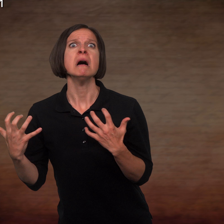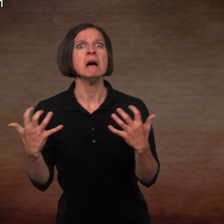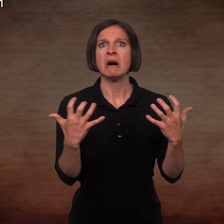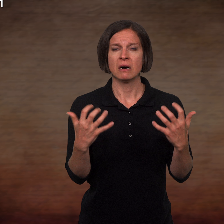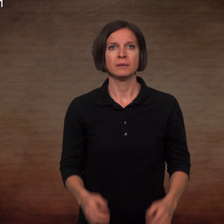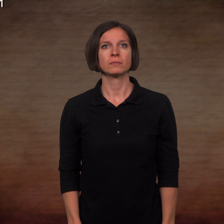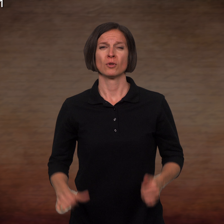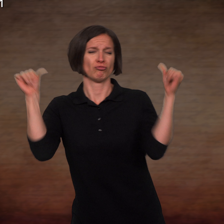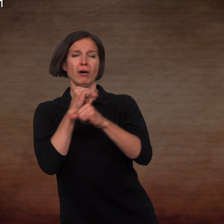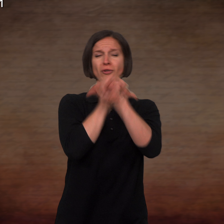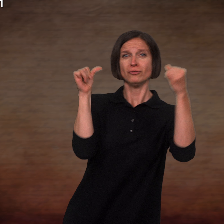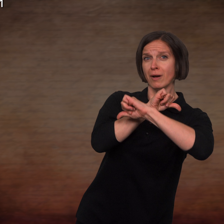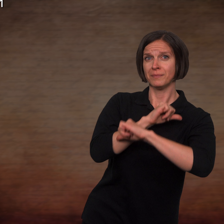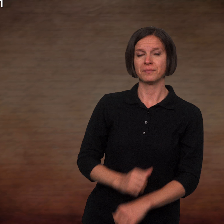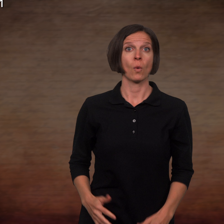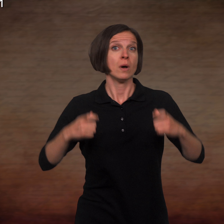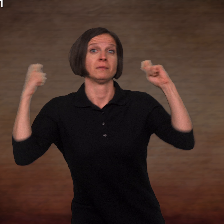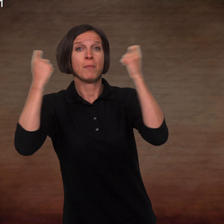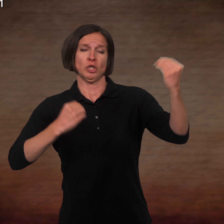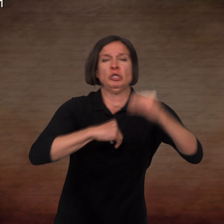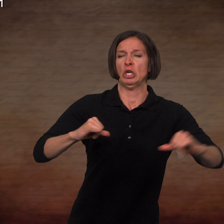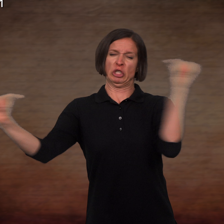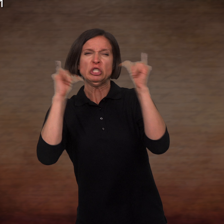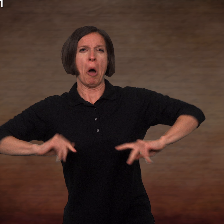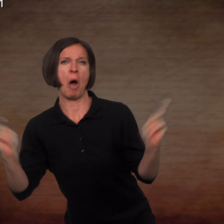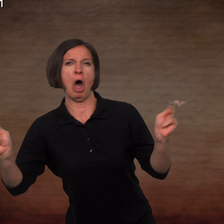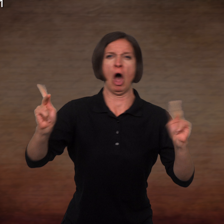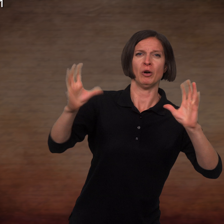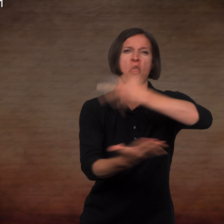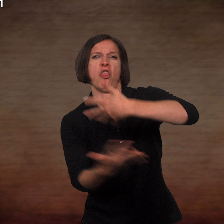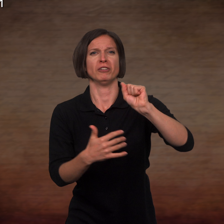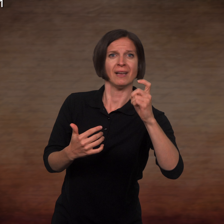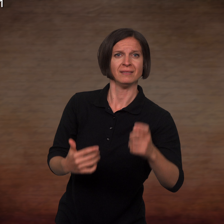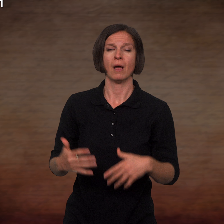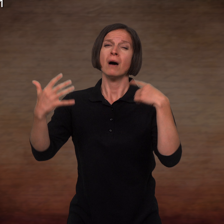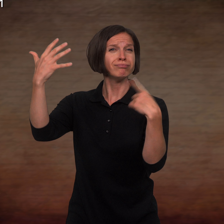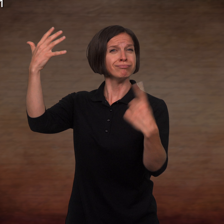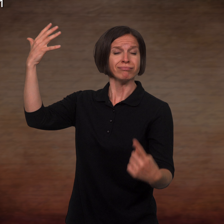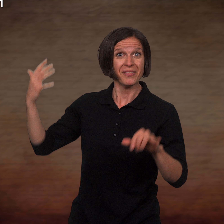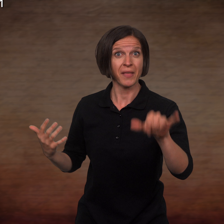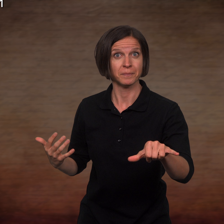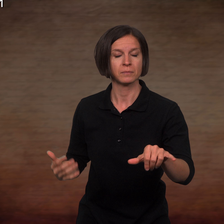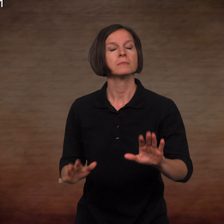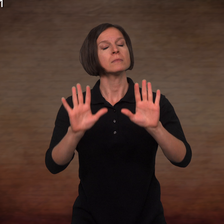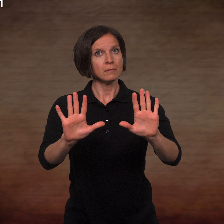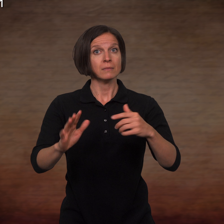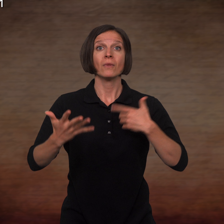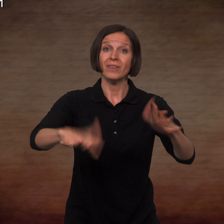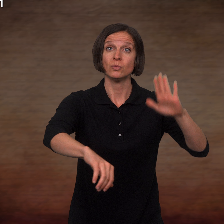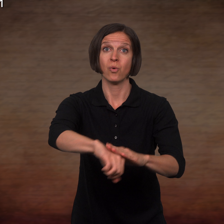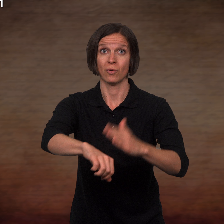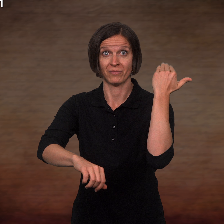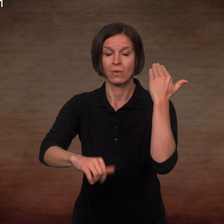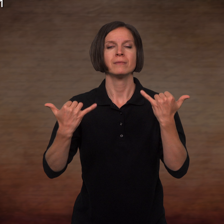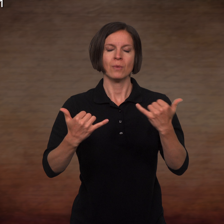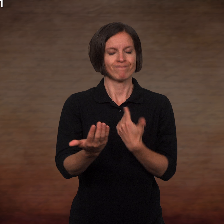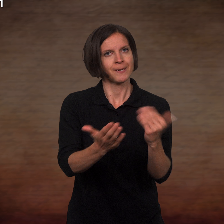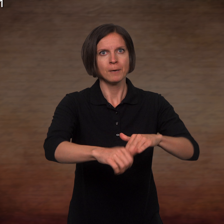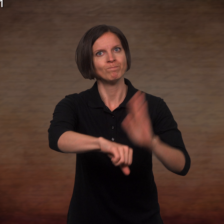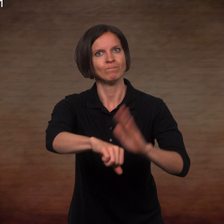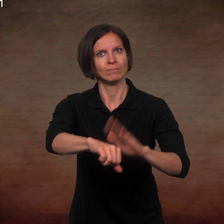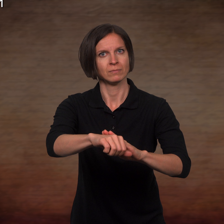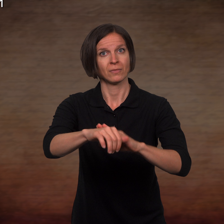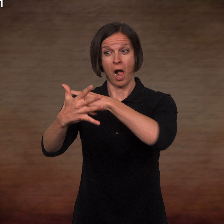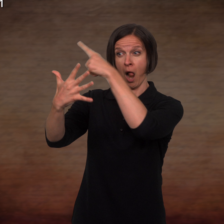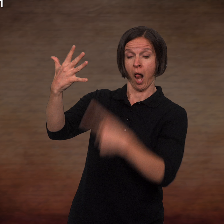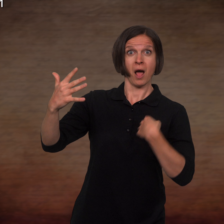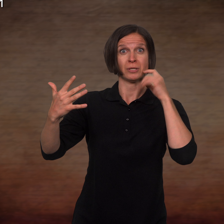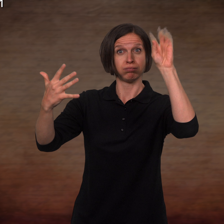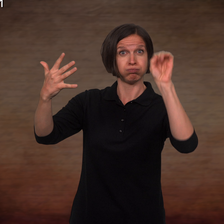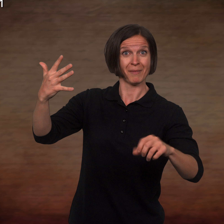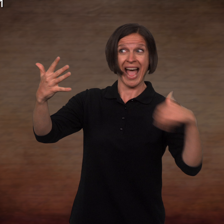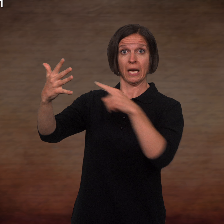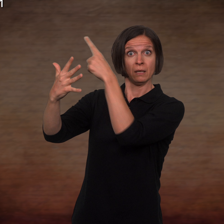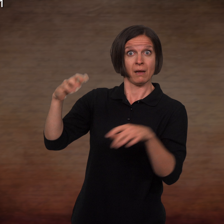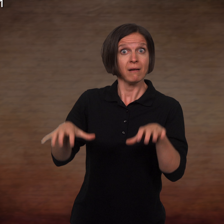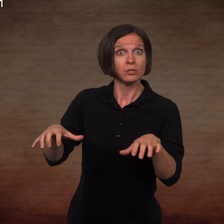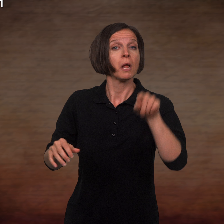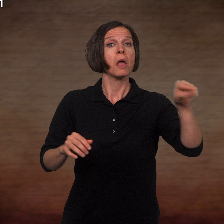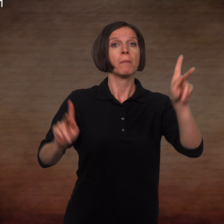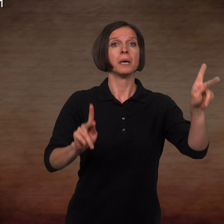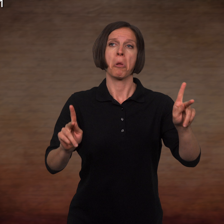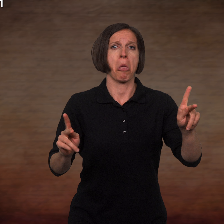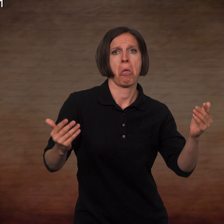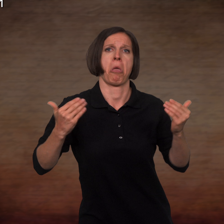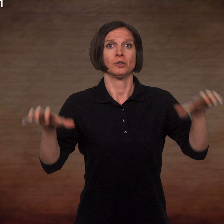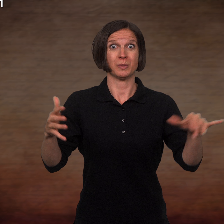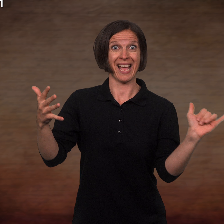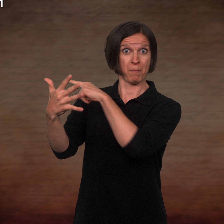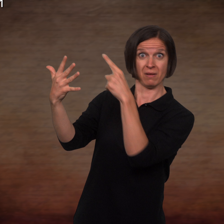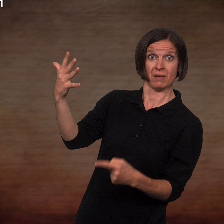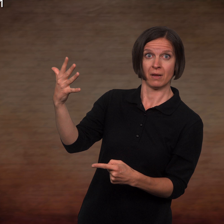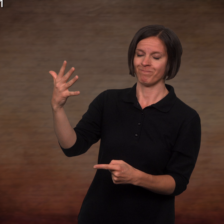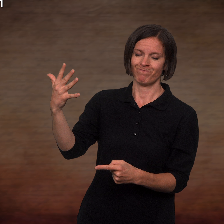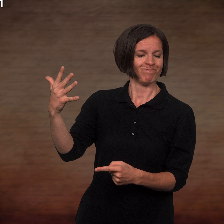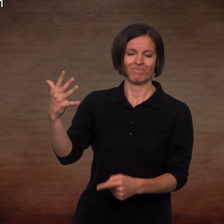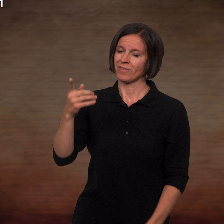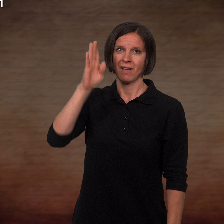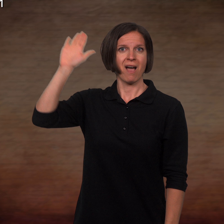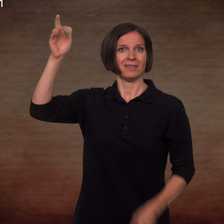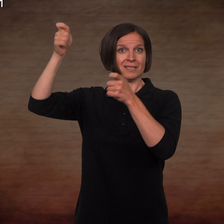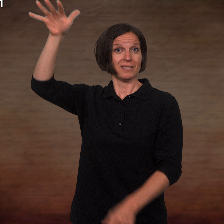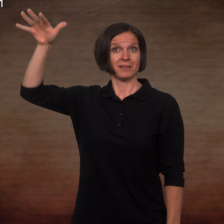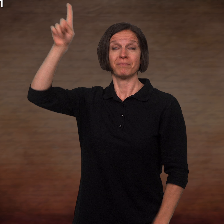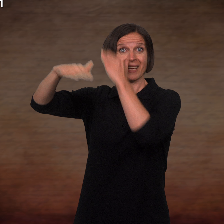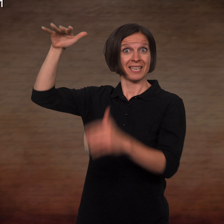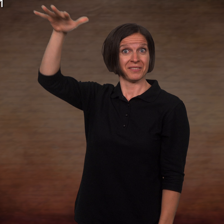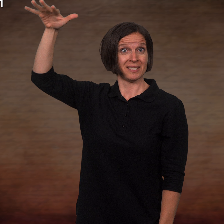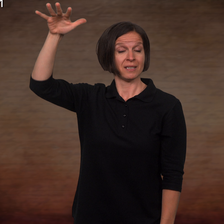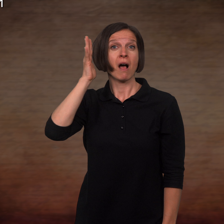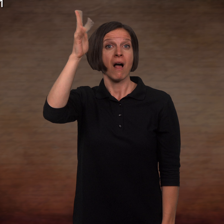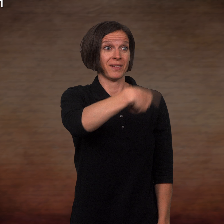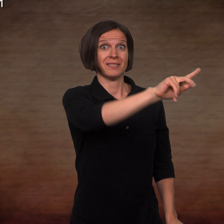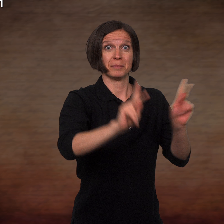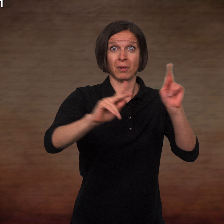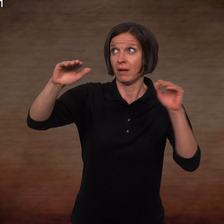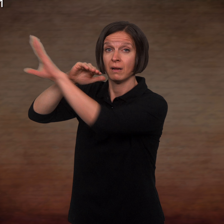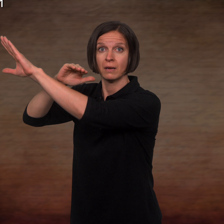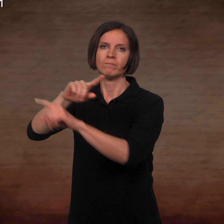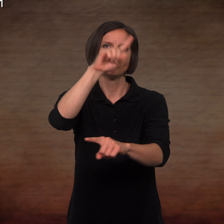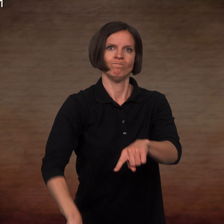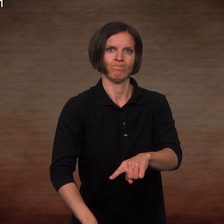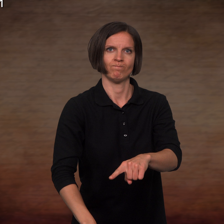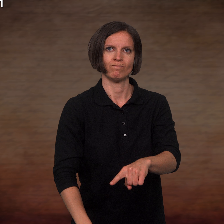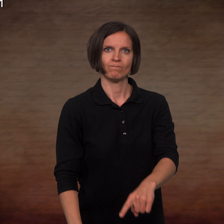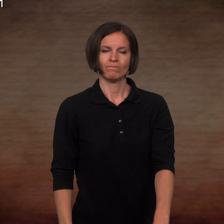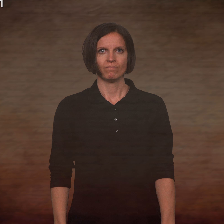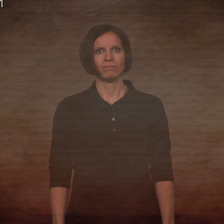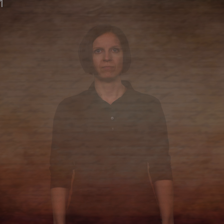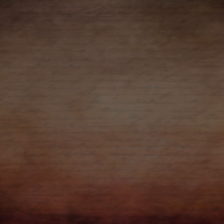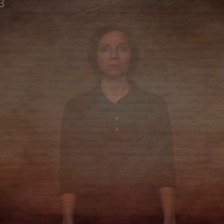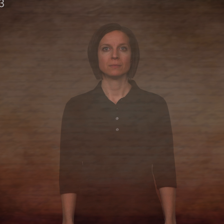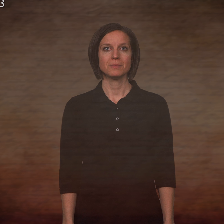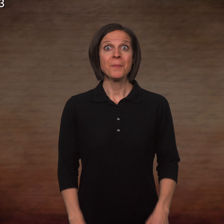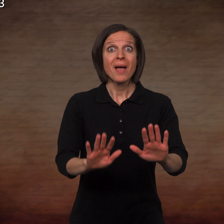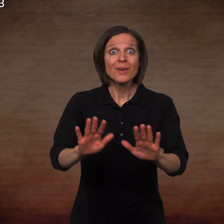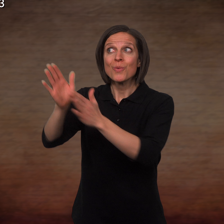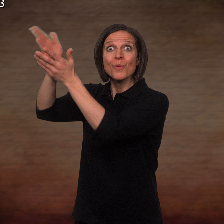I warn you, as I did before, that those who practice such things will not inherit the kingdom of God.